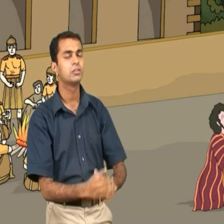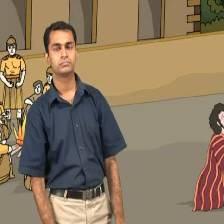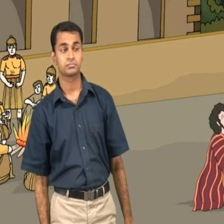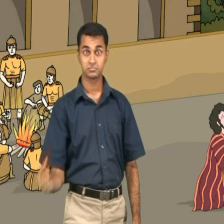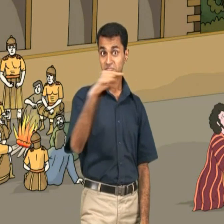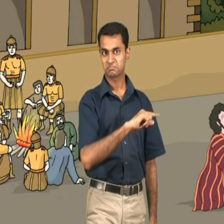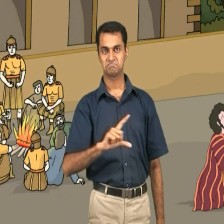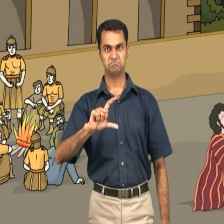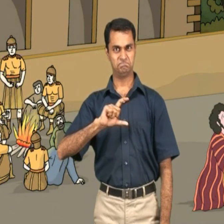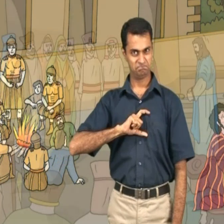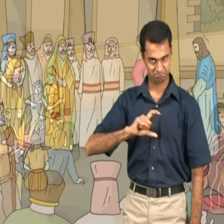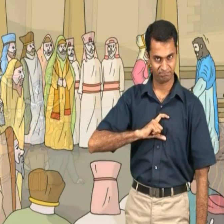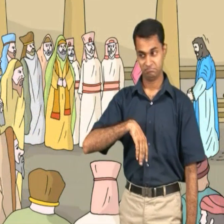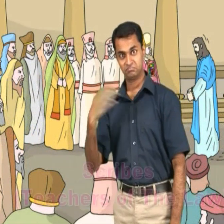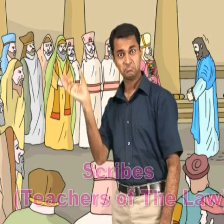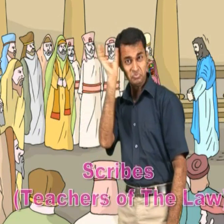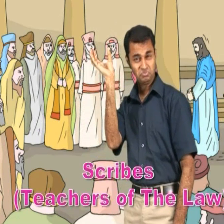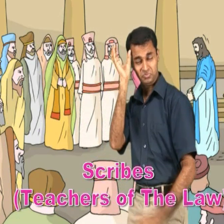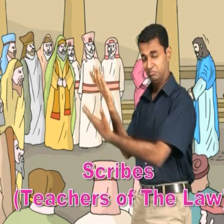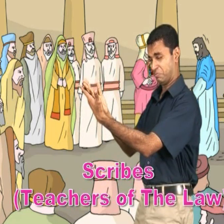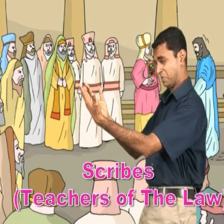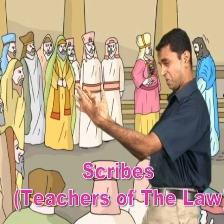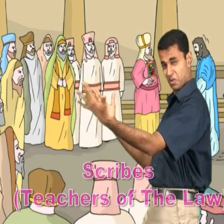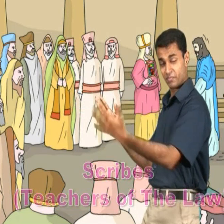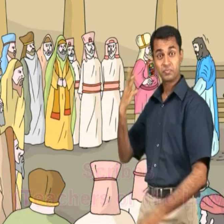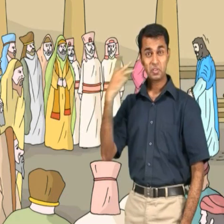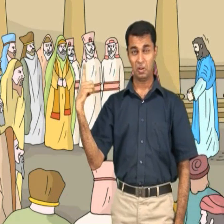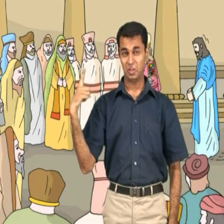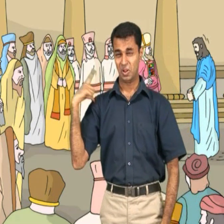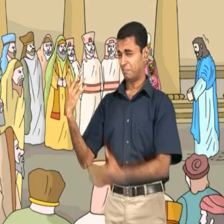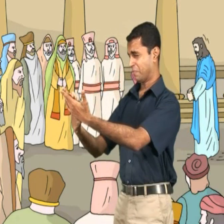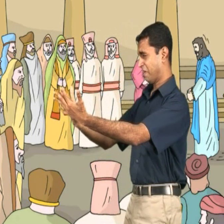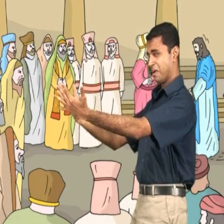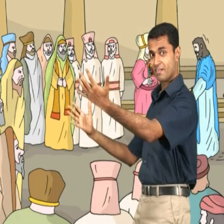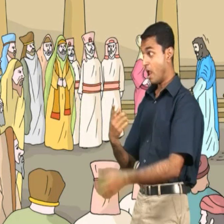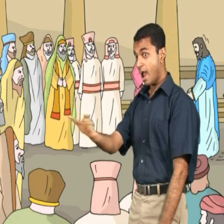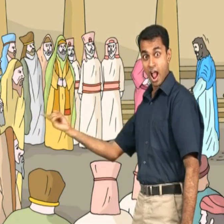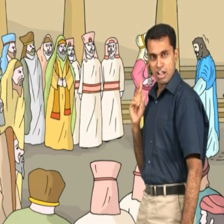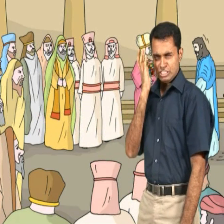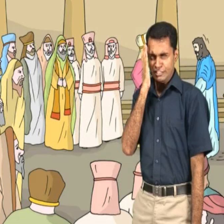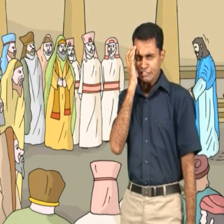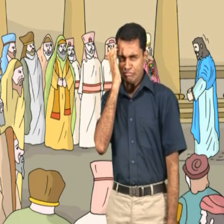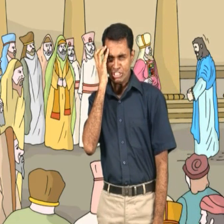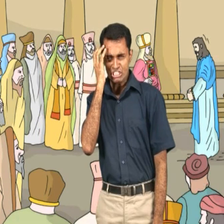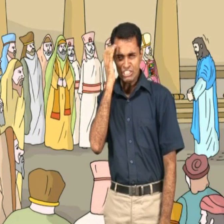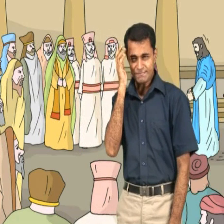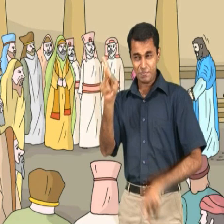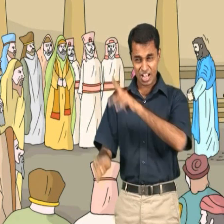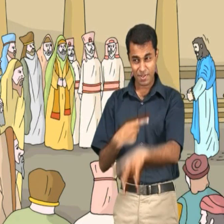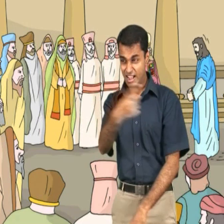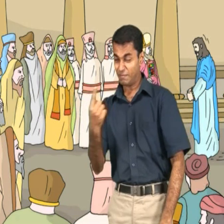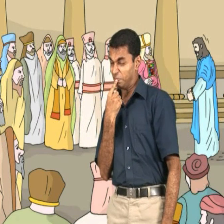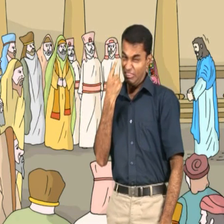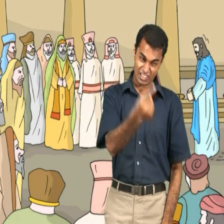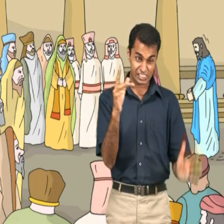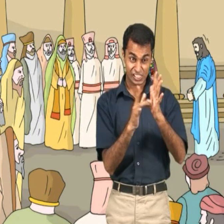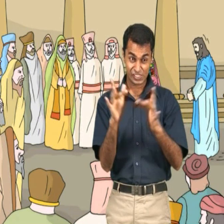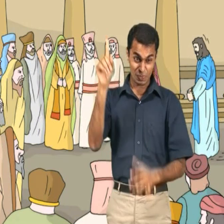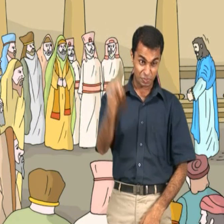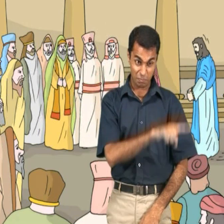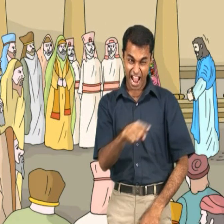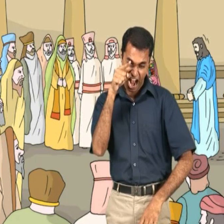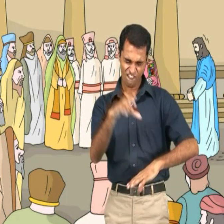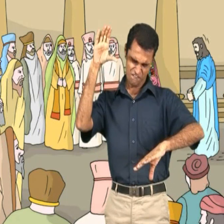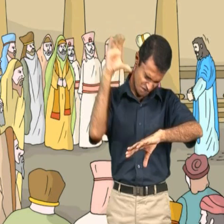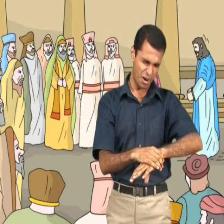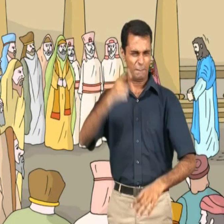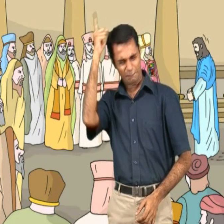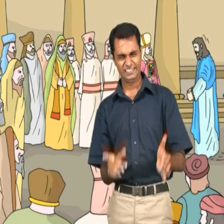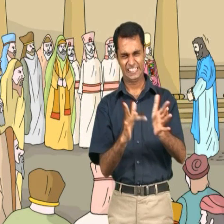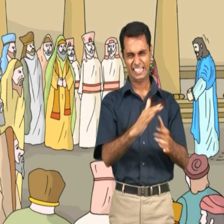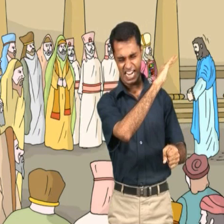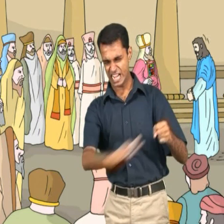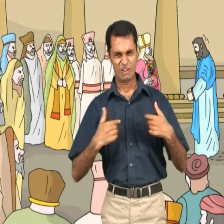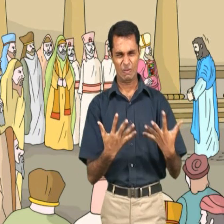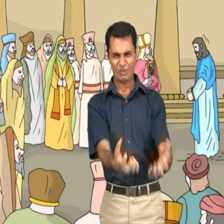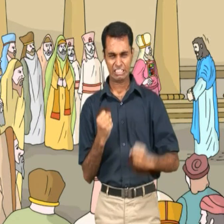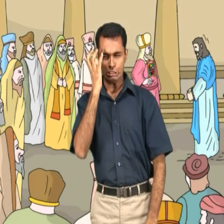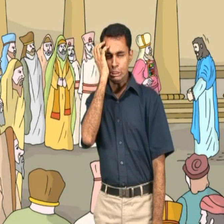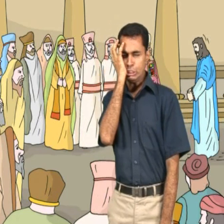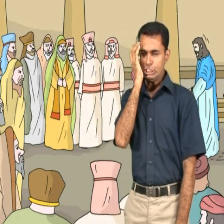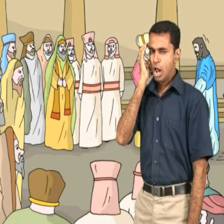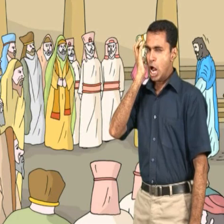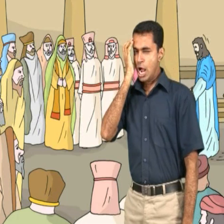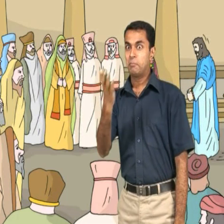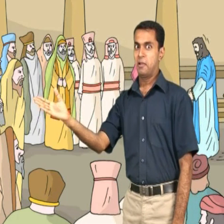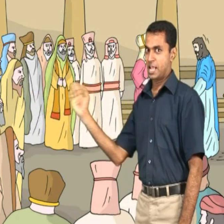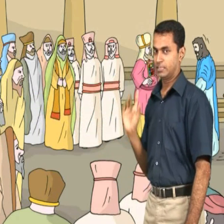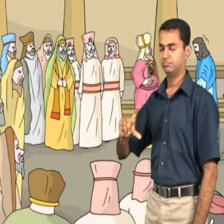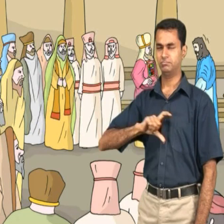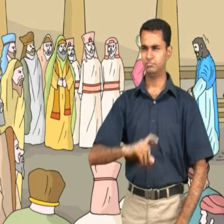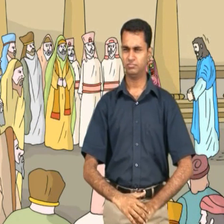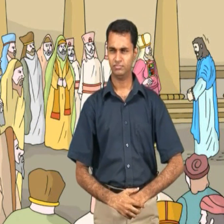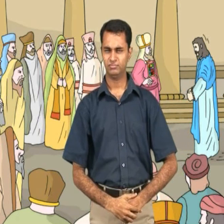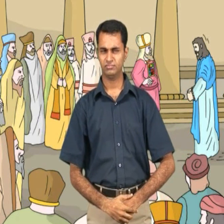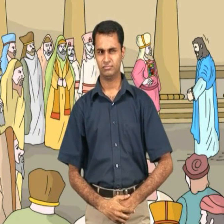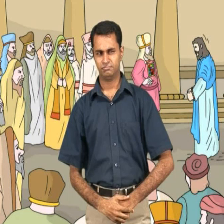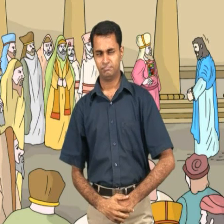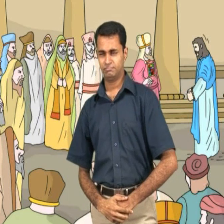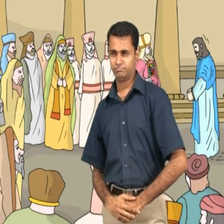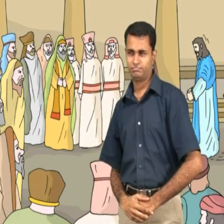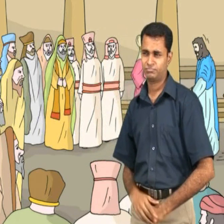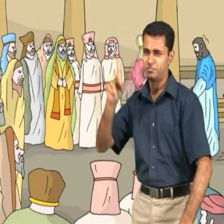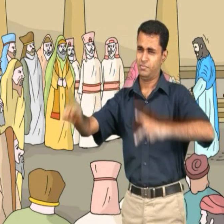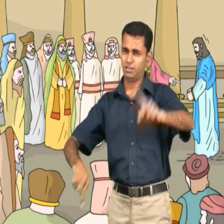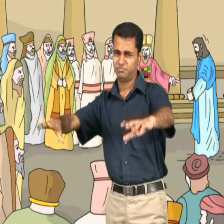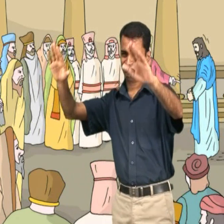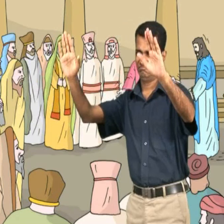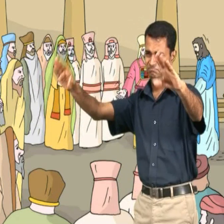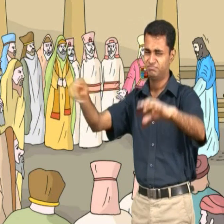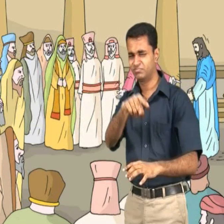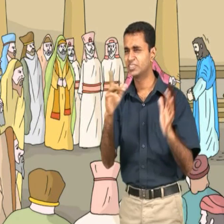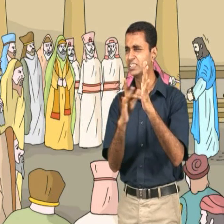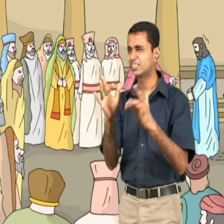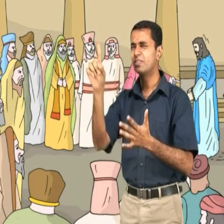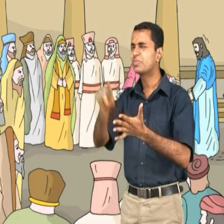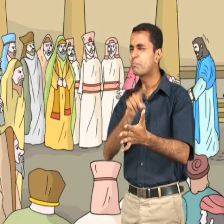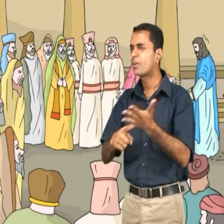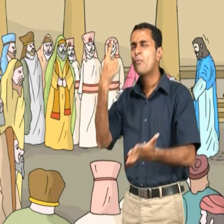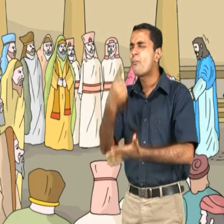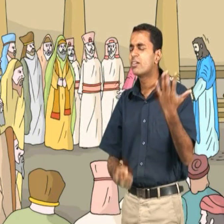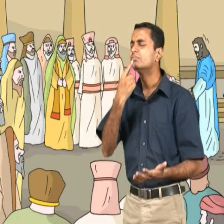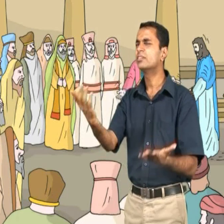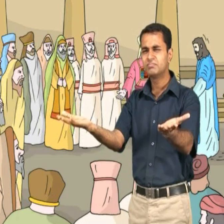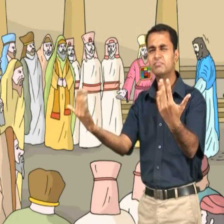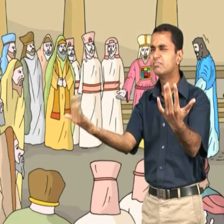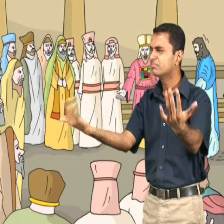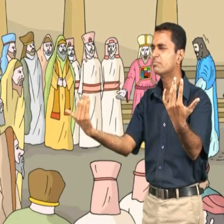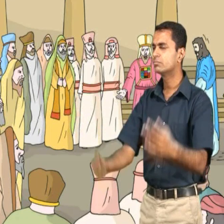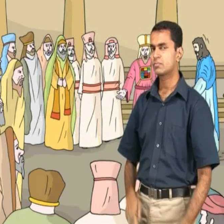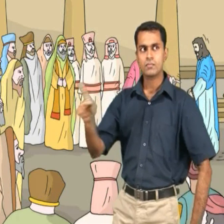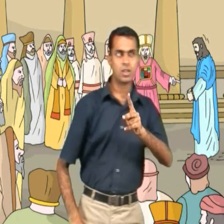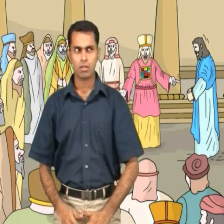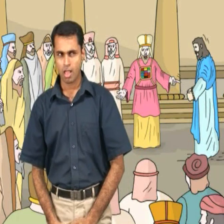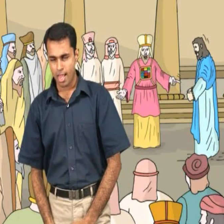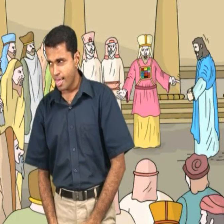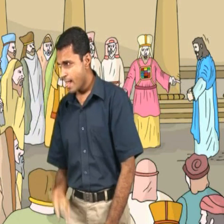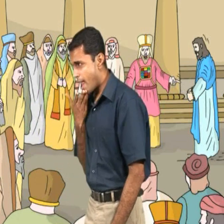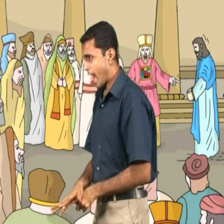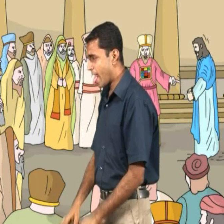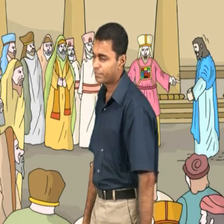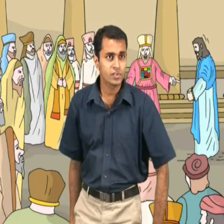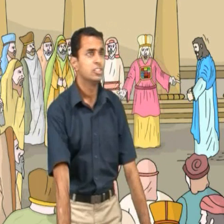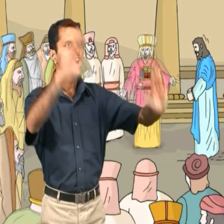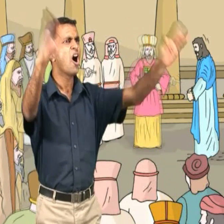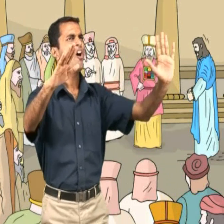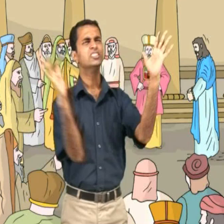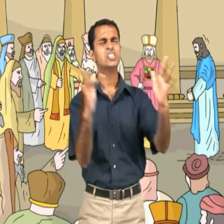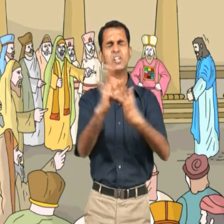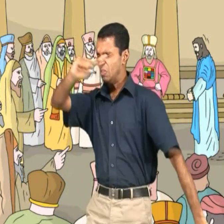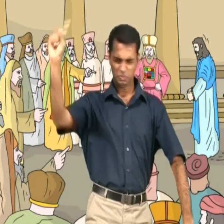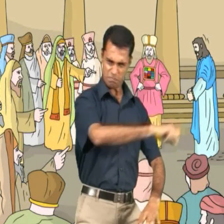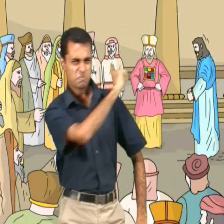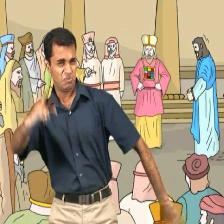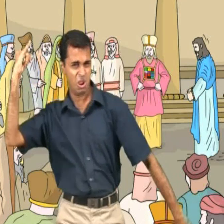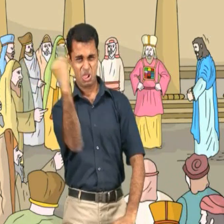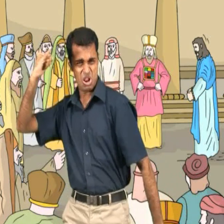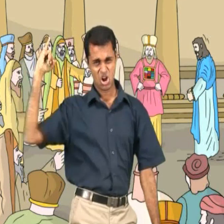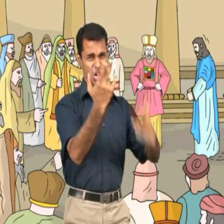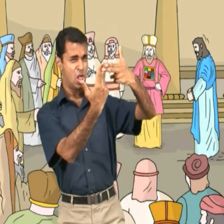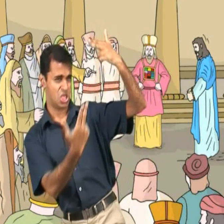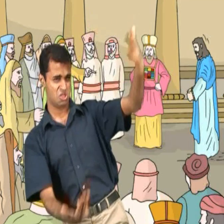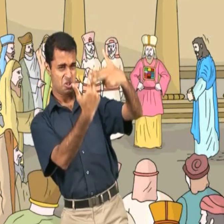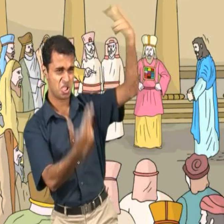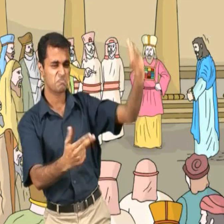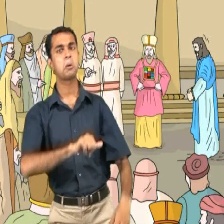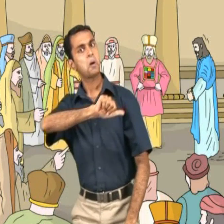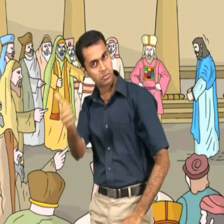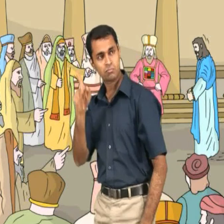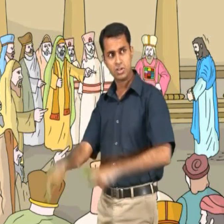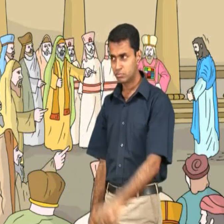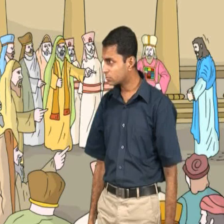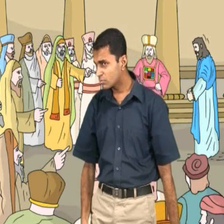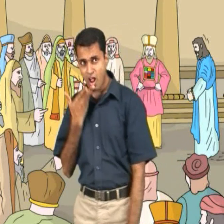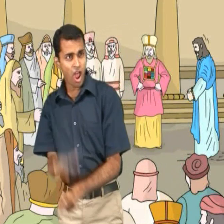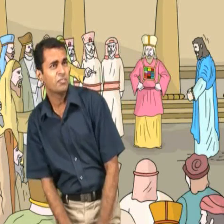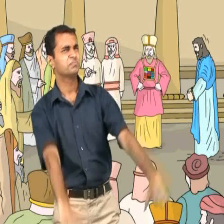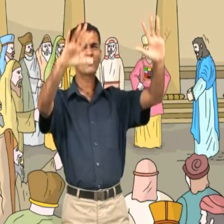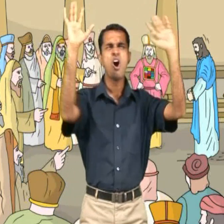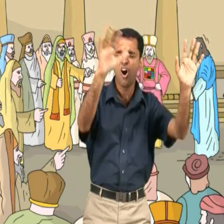Now the chief priests and the whole Sanhedrin were seeking false testimony against Jesus in order to put Him to death. But they did not find any, though many false witnesses came forward.